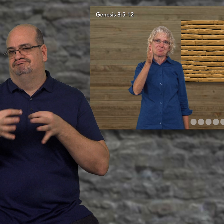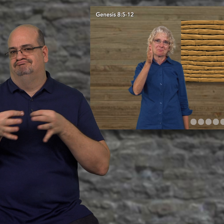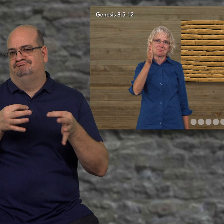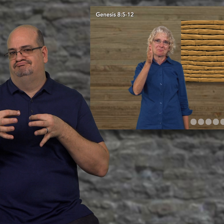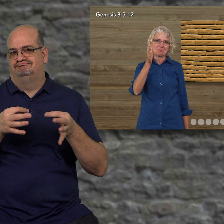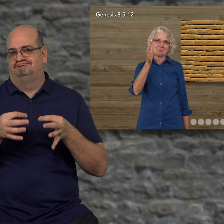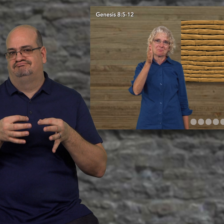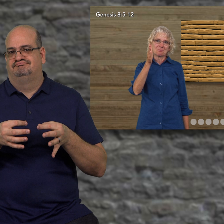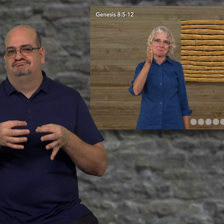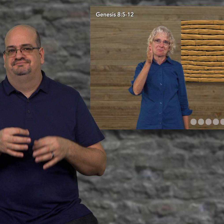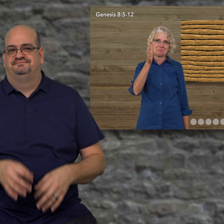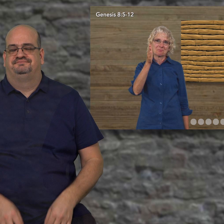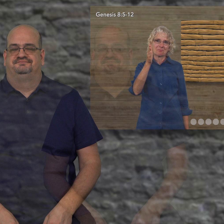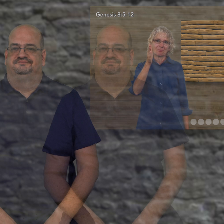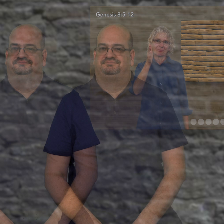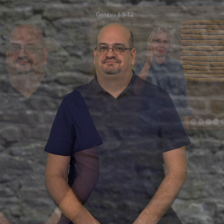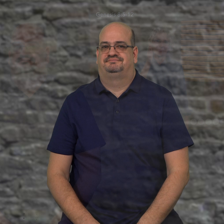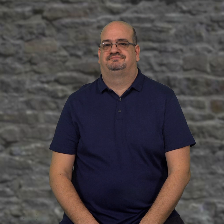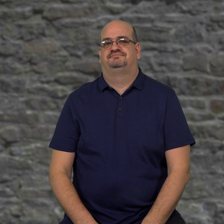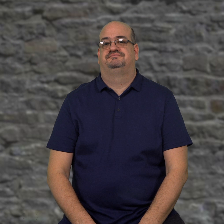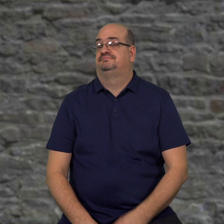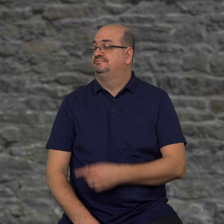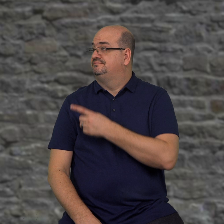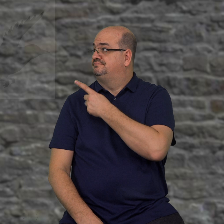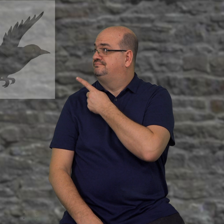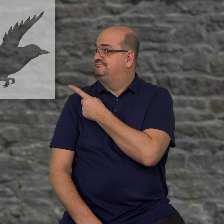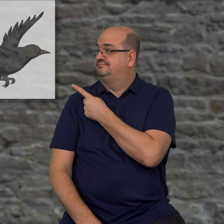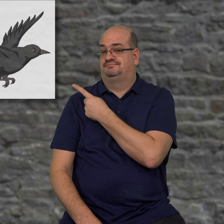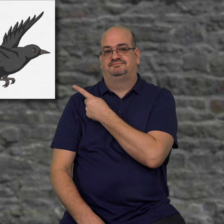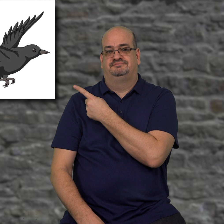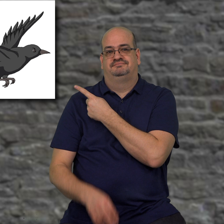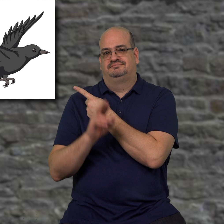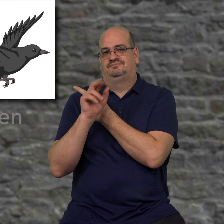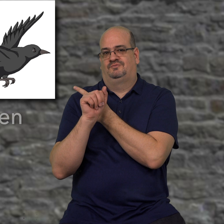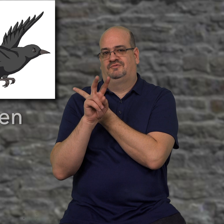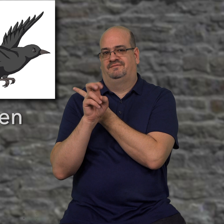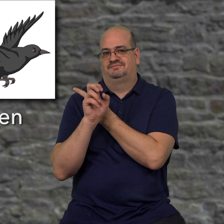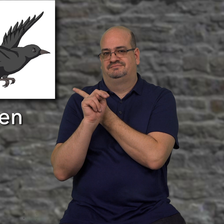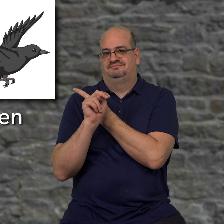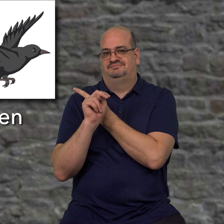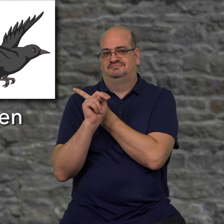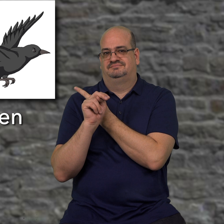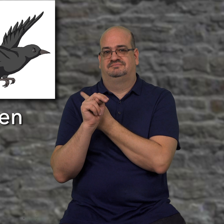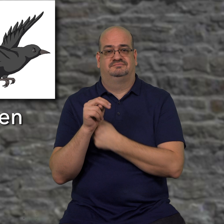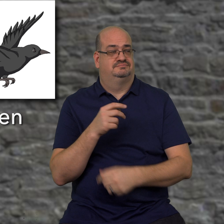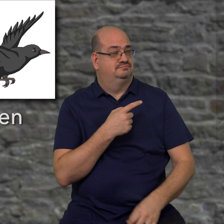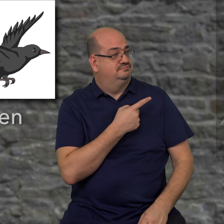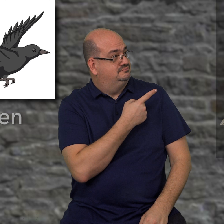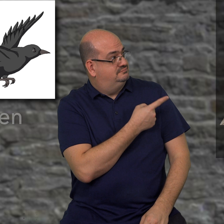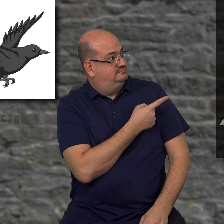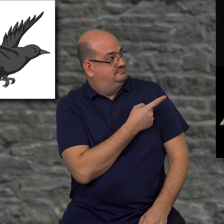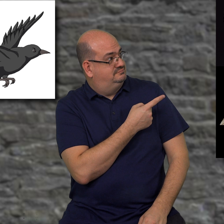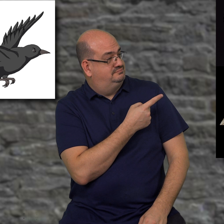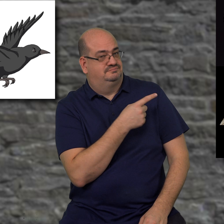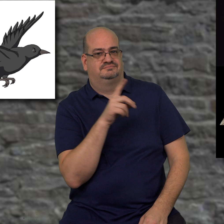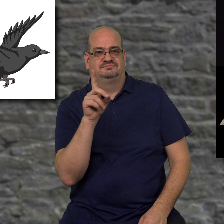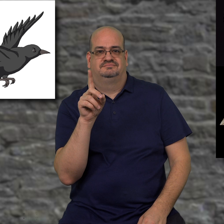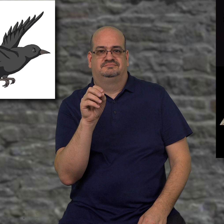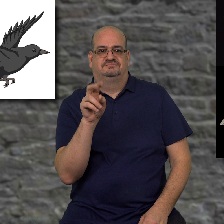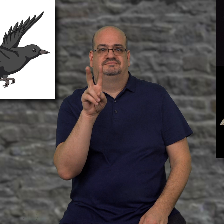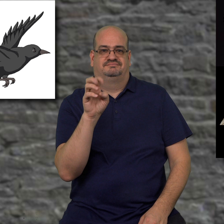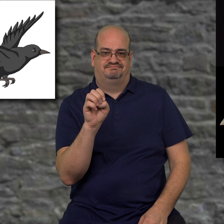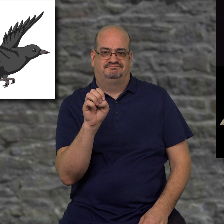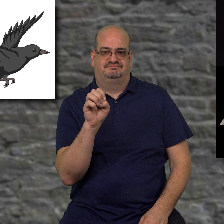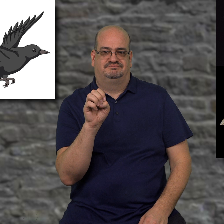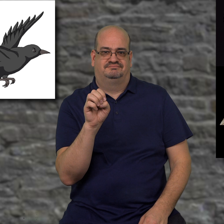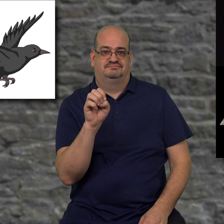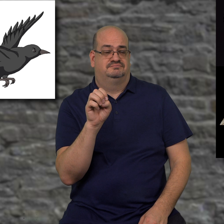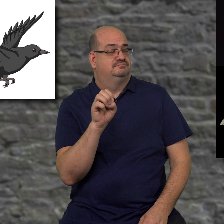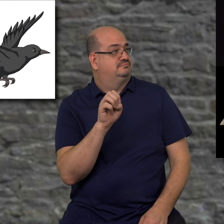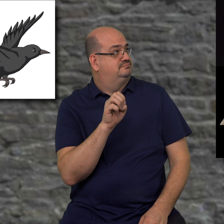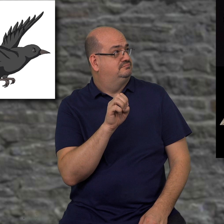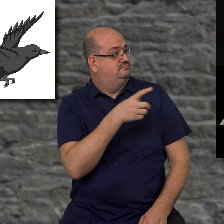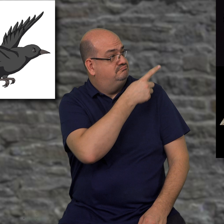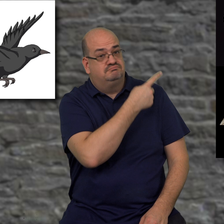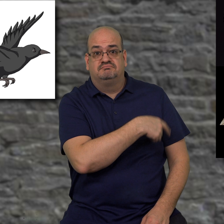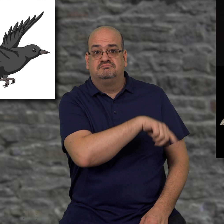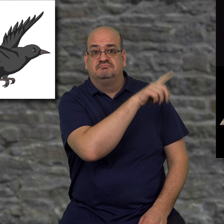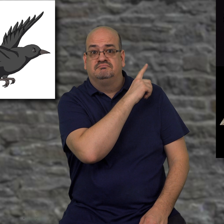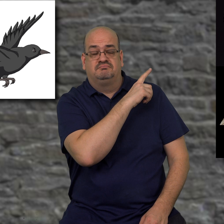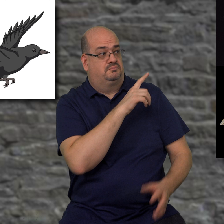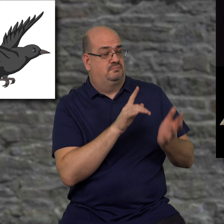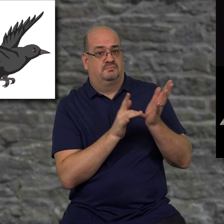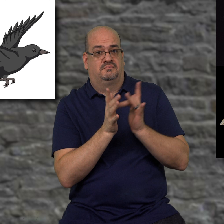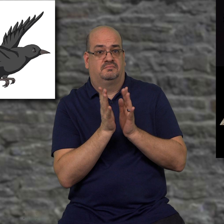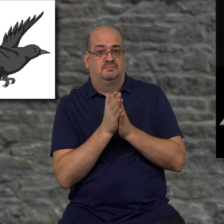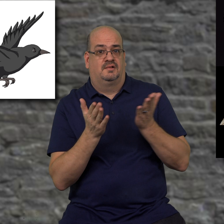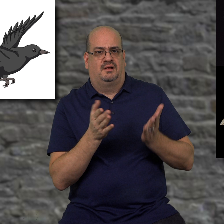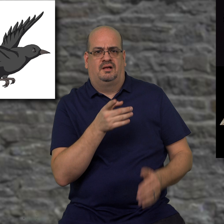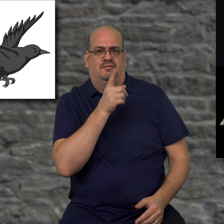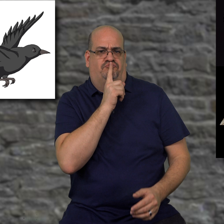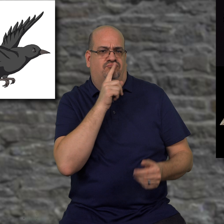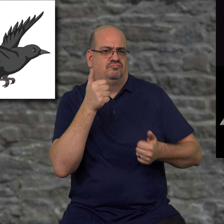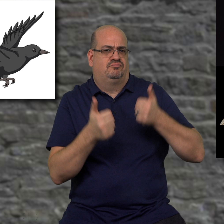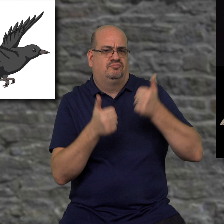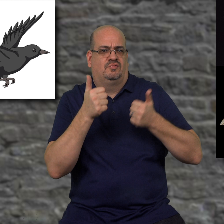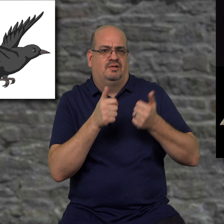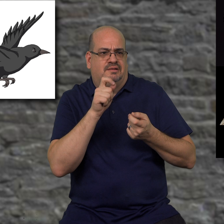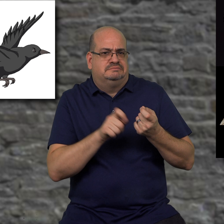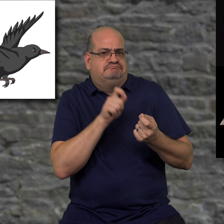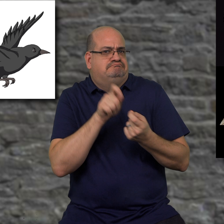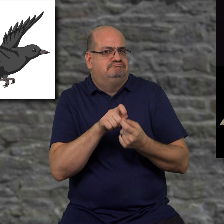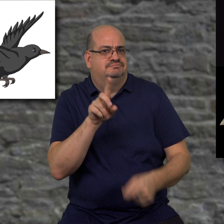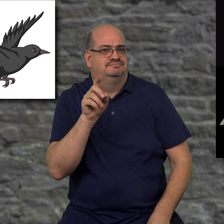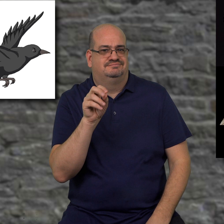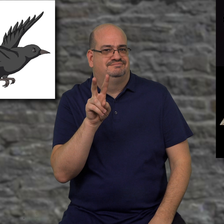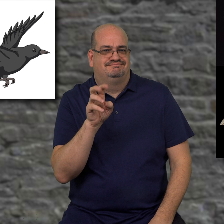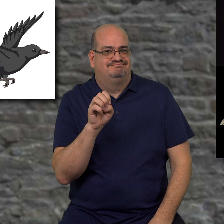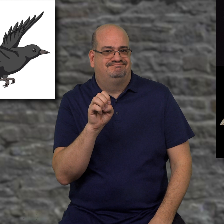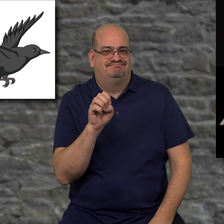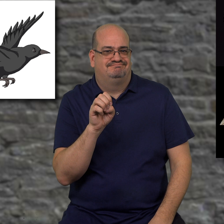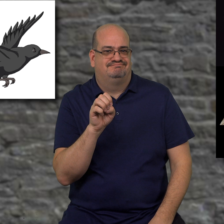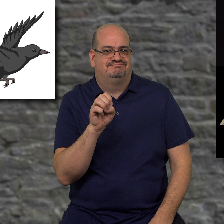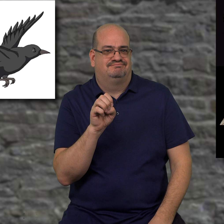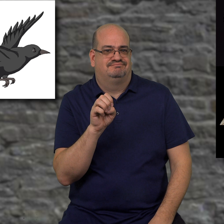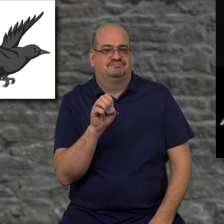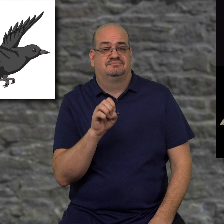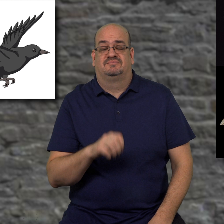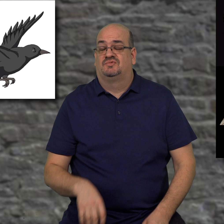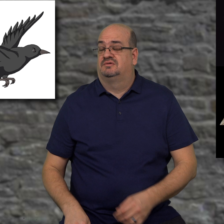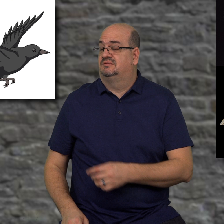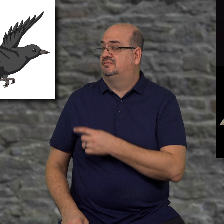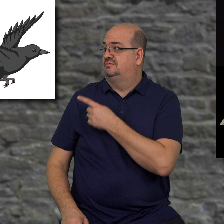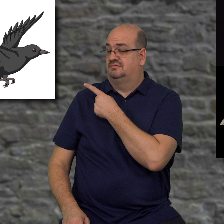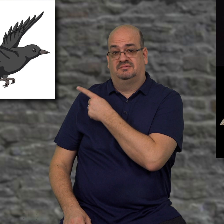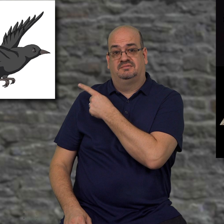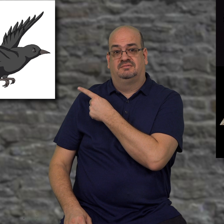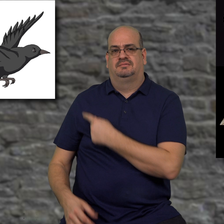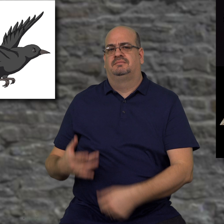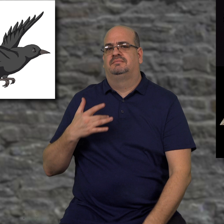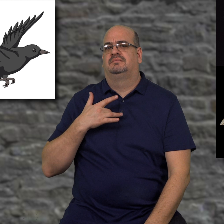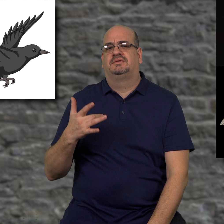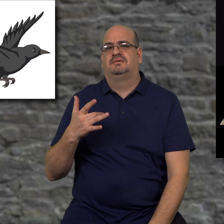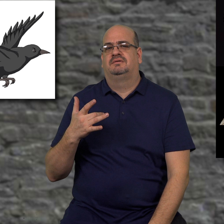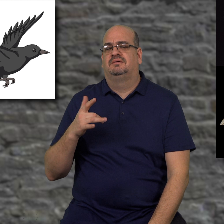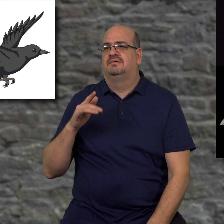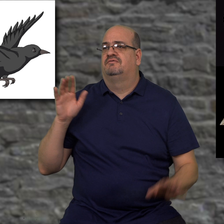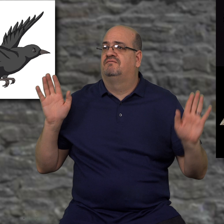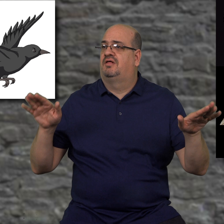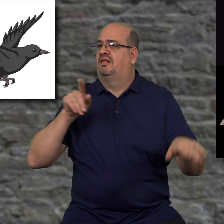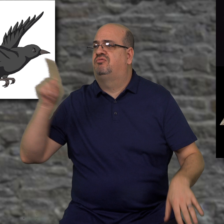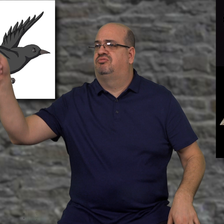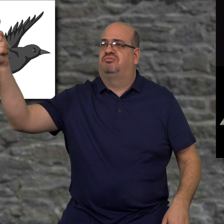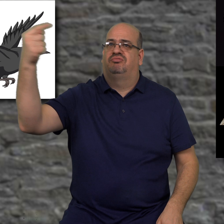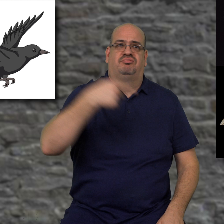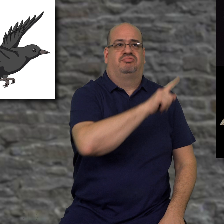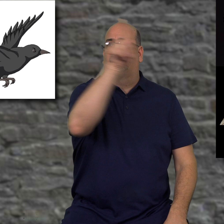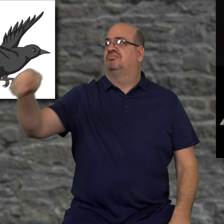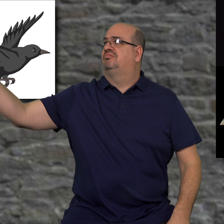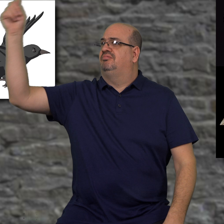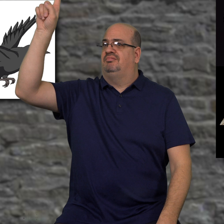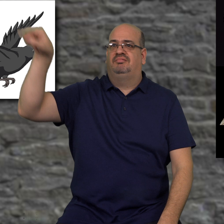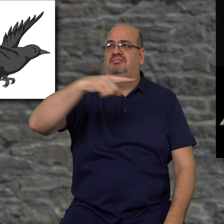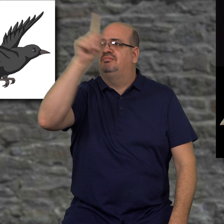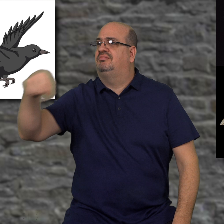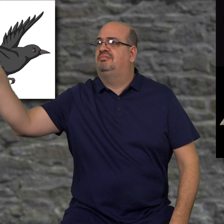And behold, the dove returned to him in the evening with a freshly plucked olive leaf in her beak.